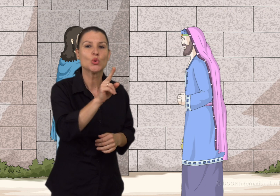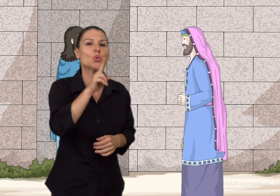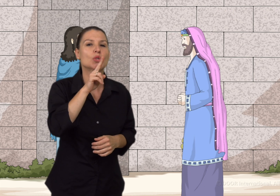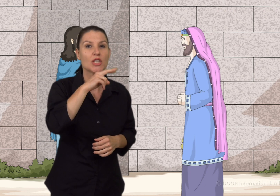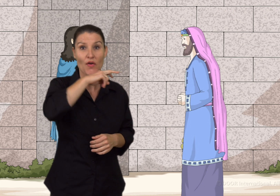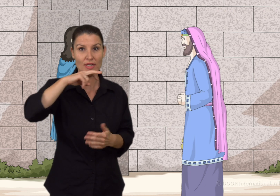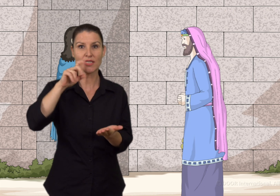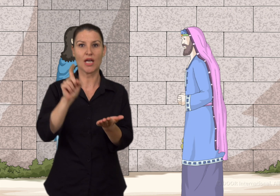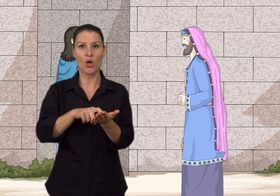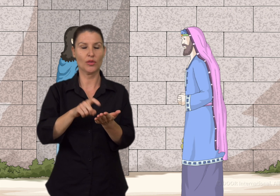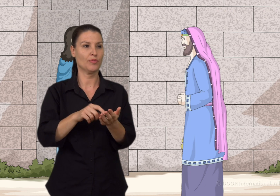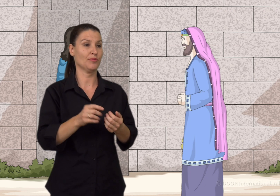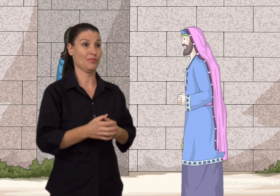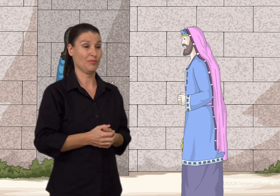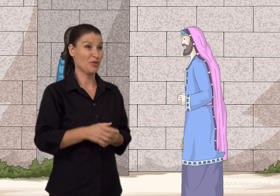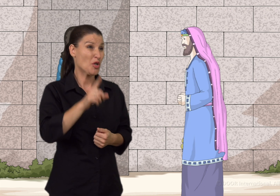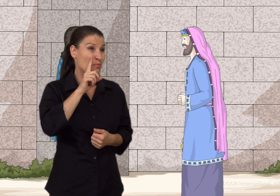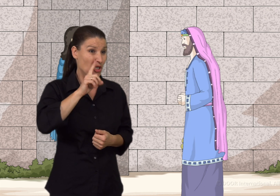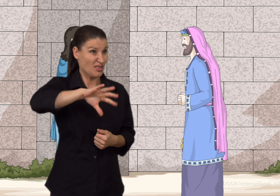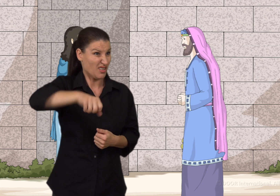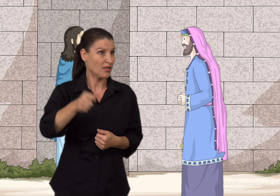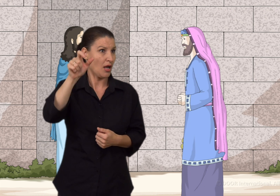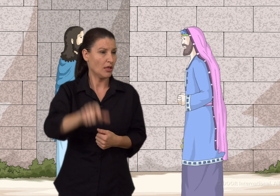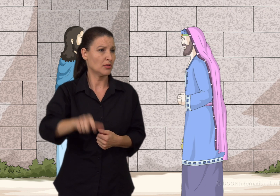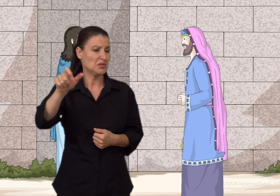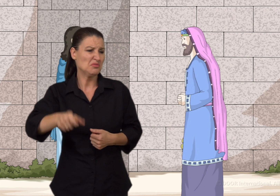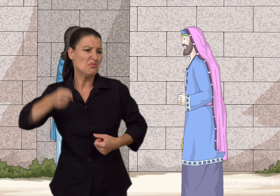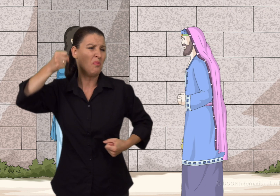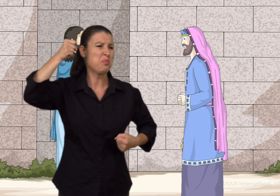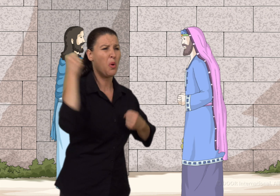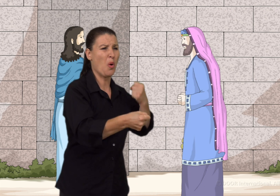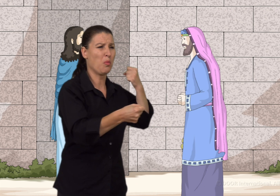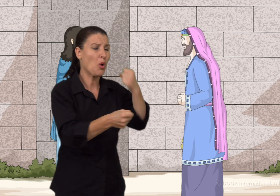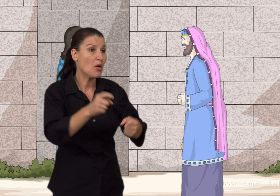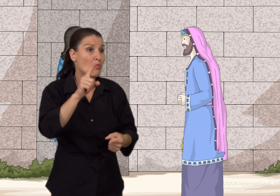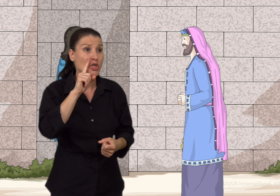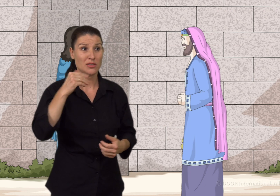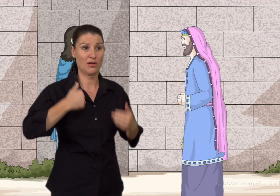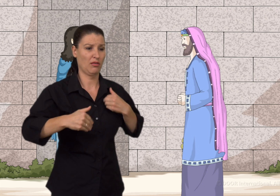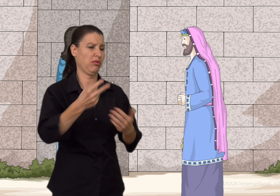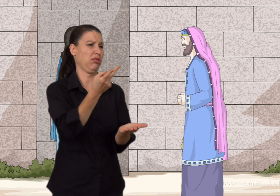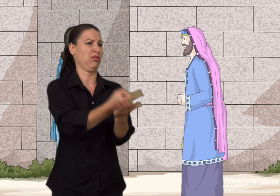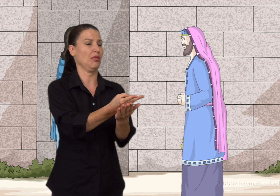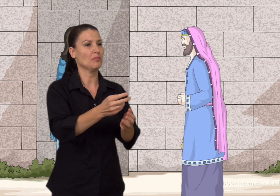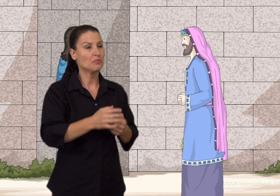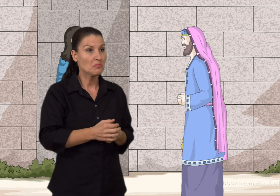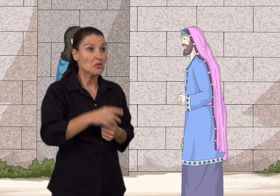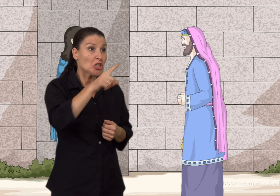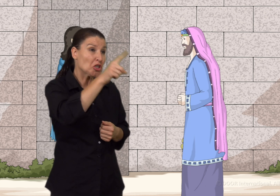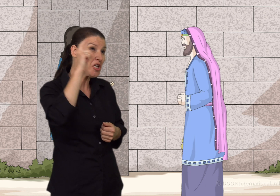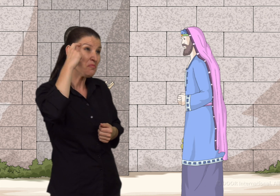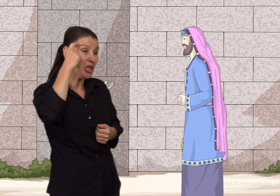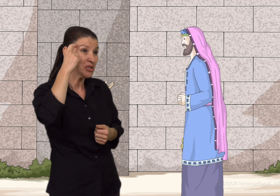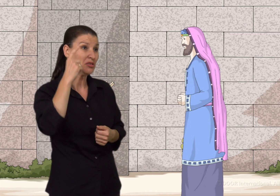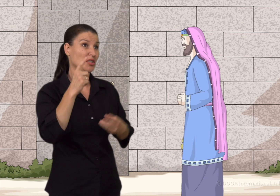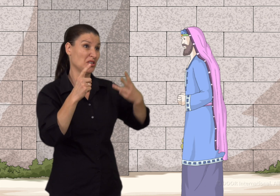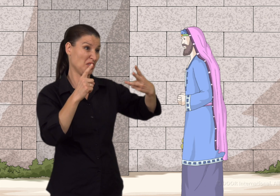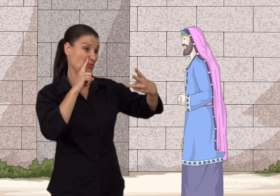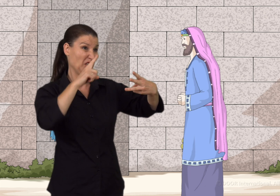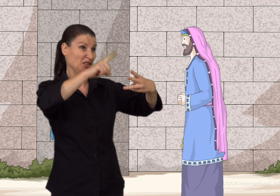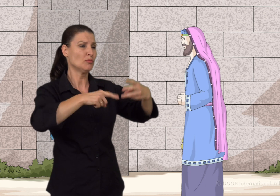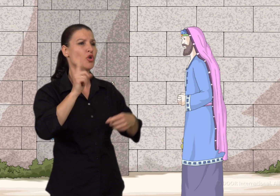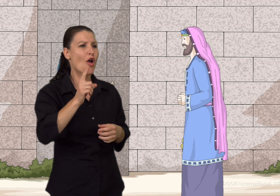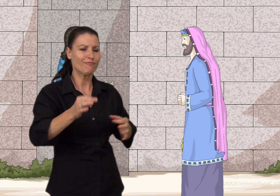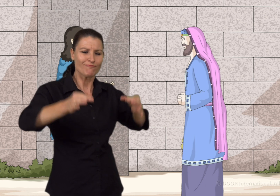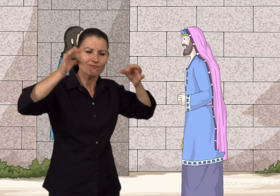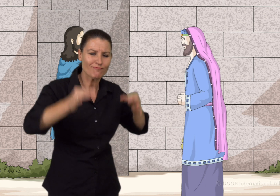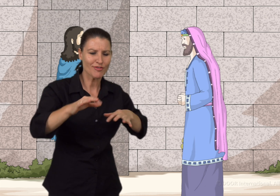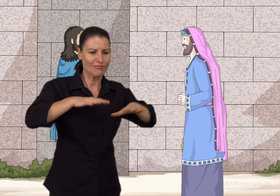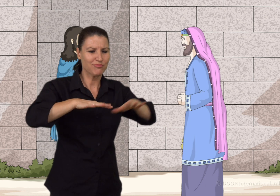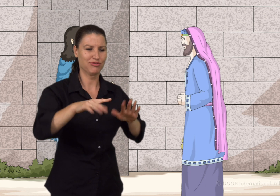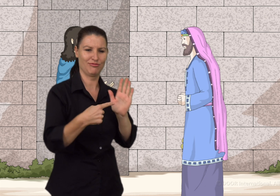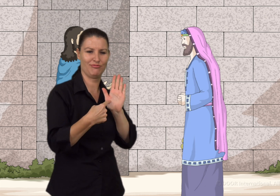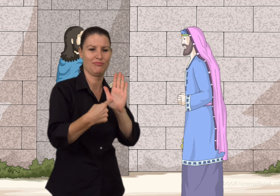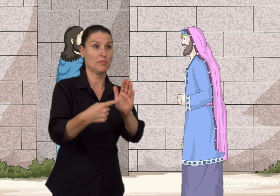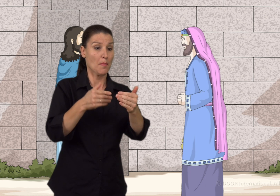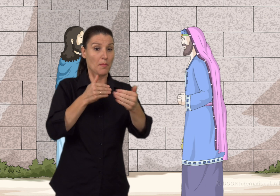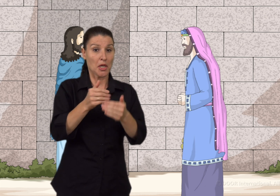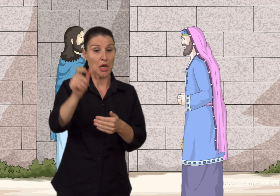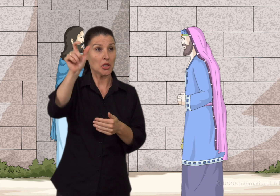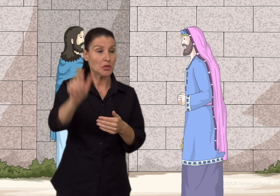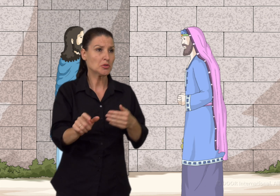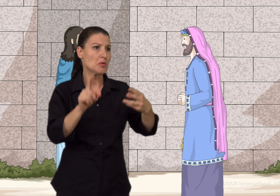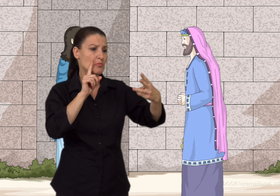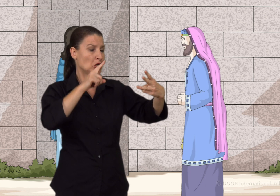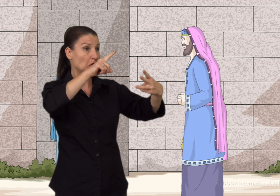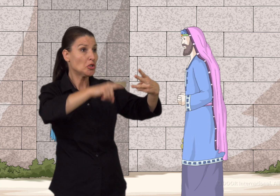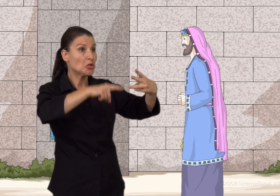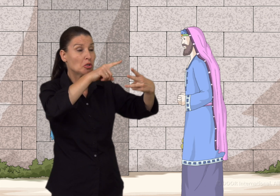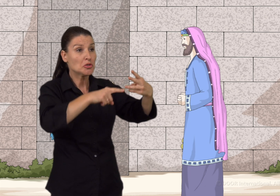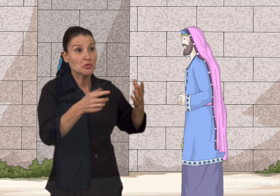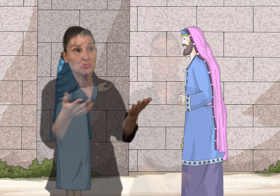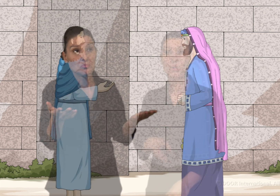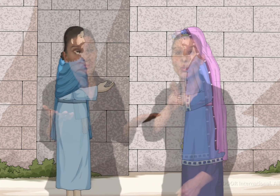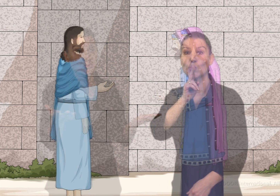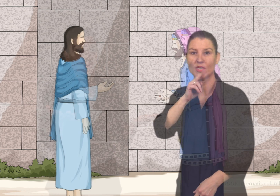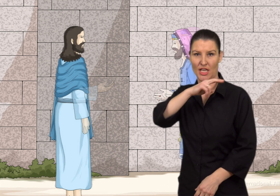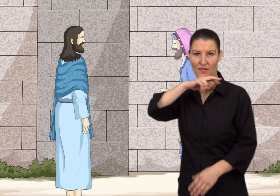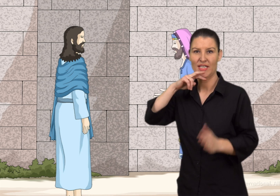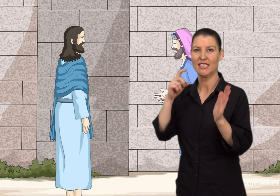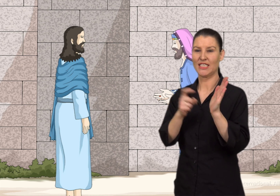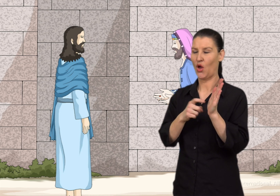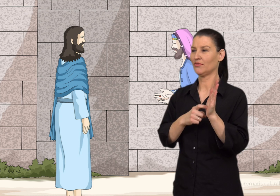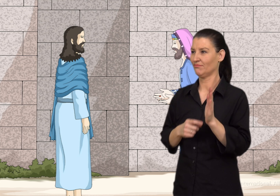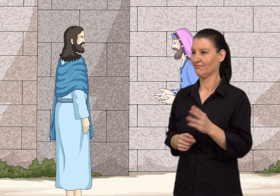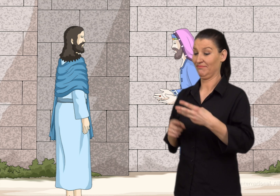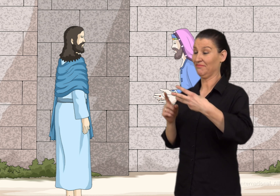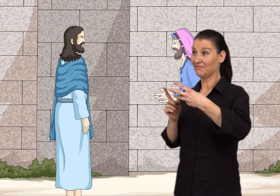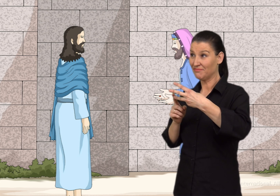Which of these three do you think was a neighbor to the man who fell into the hands of robbers?”